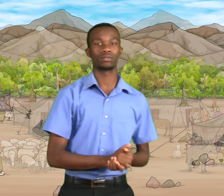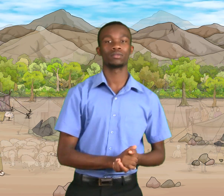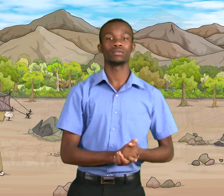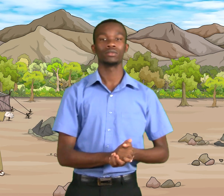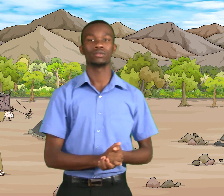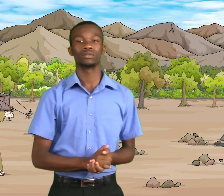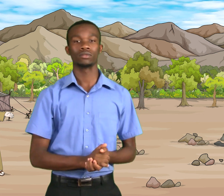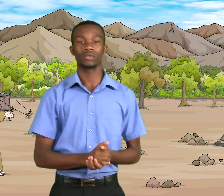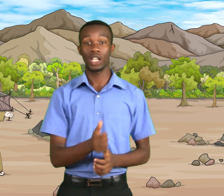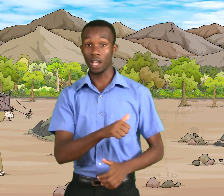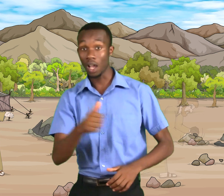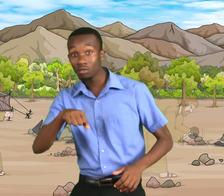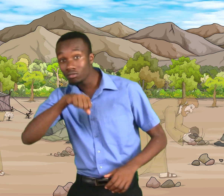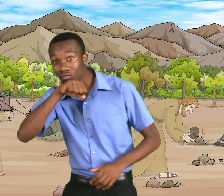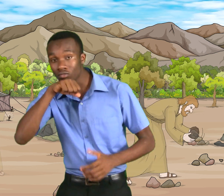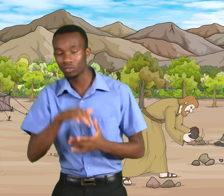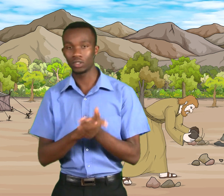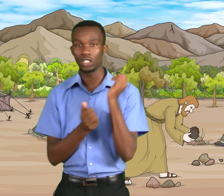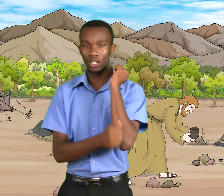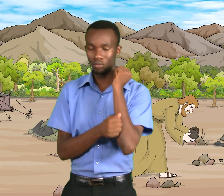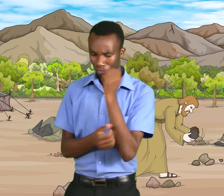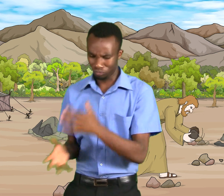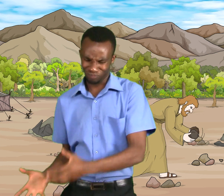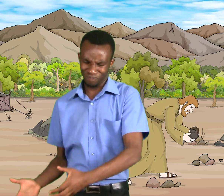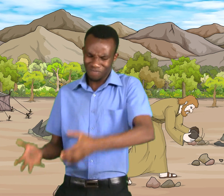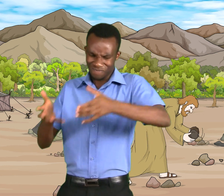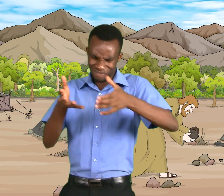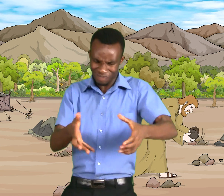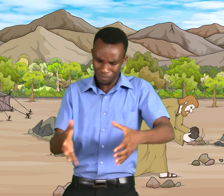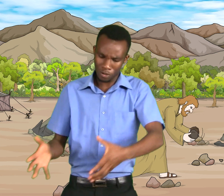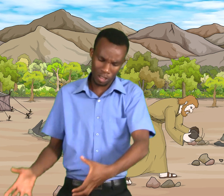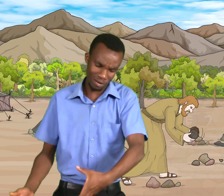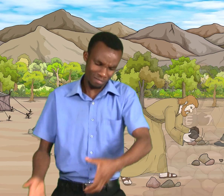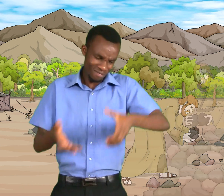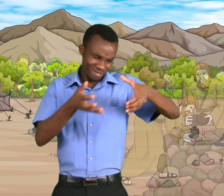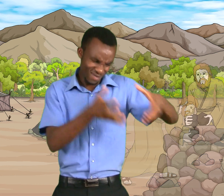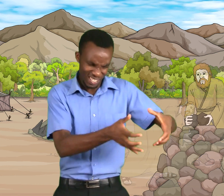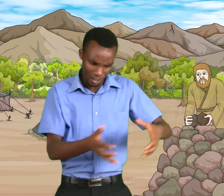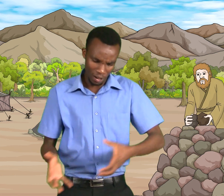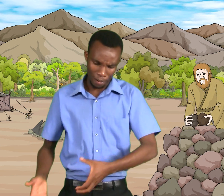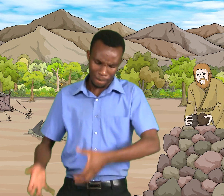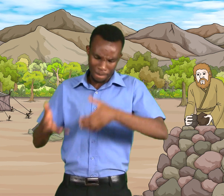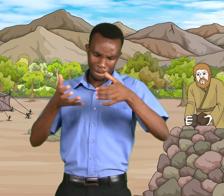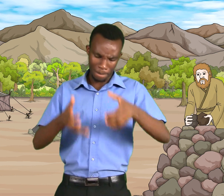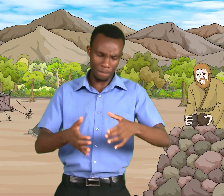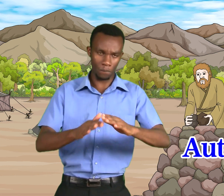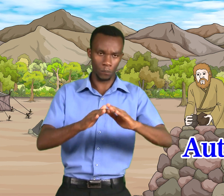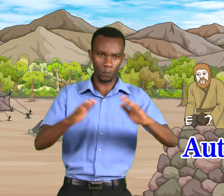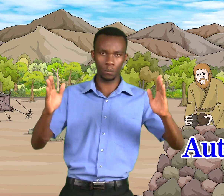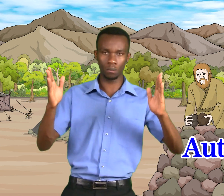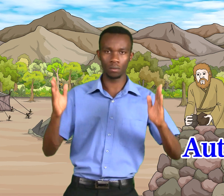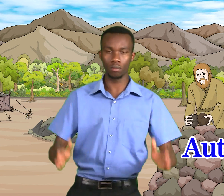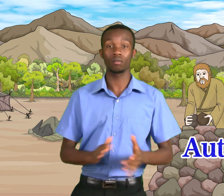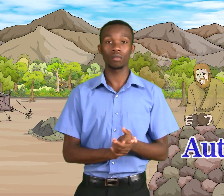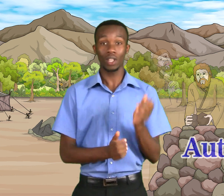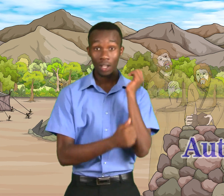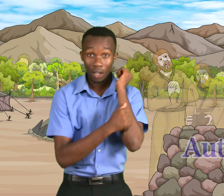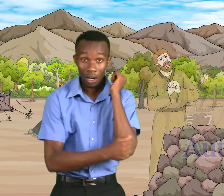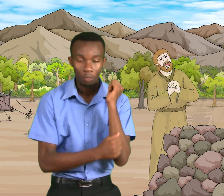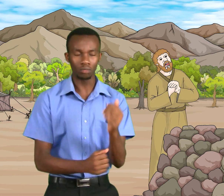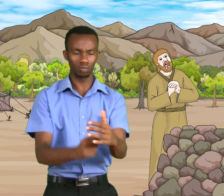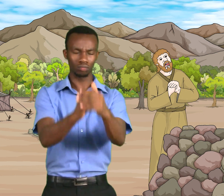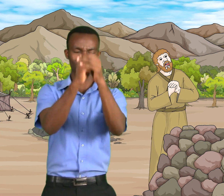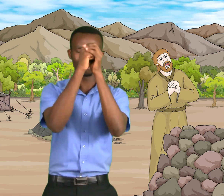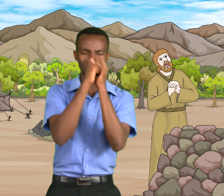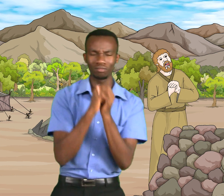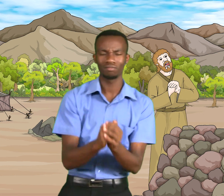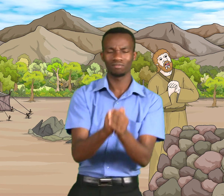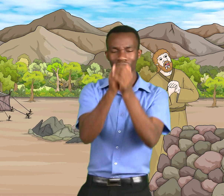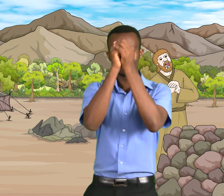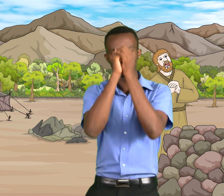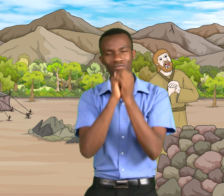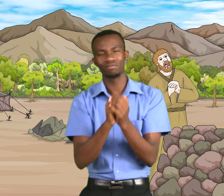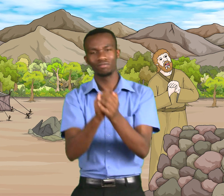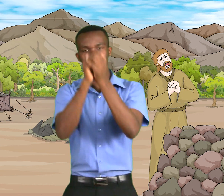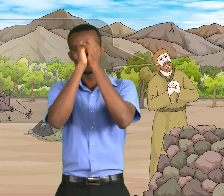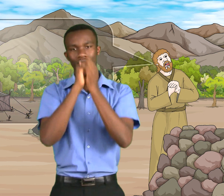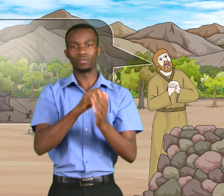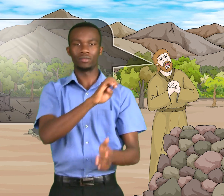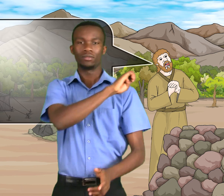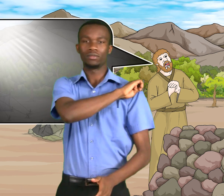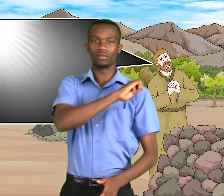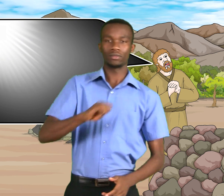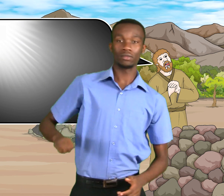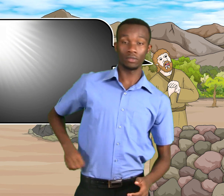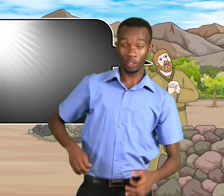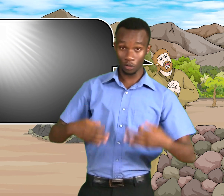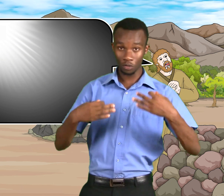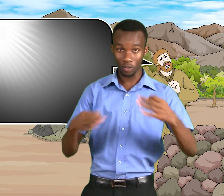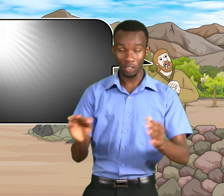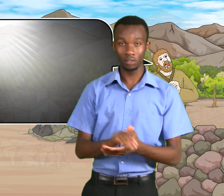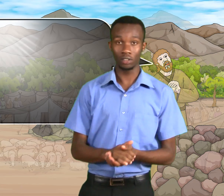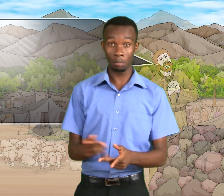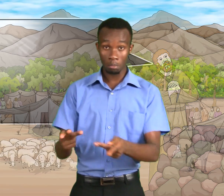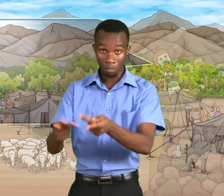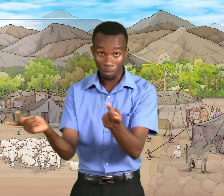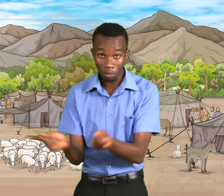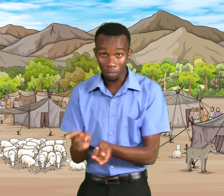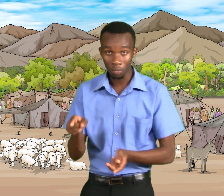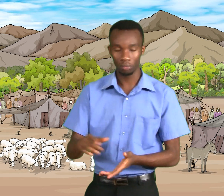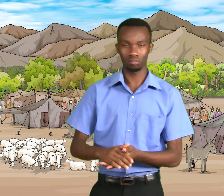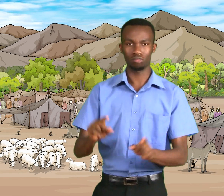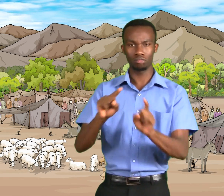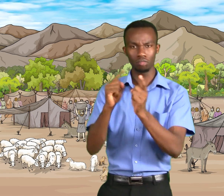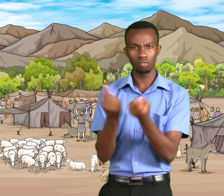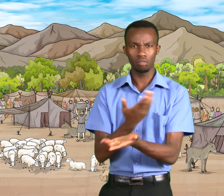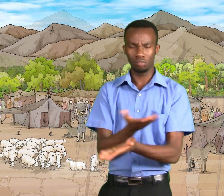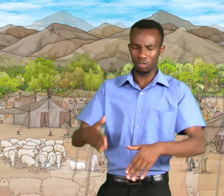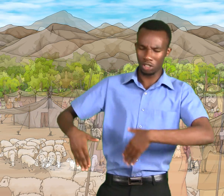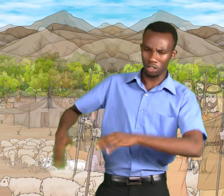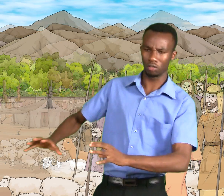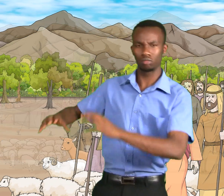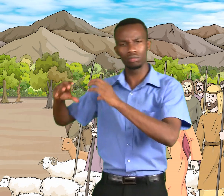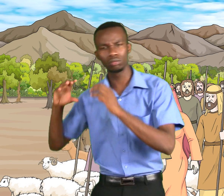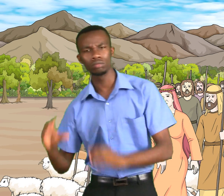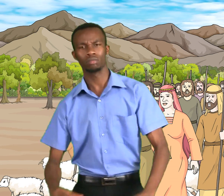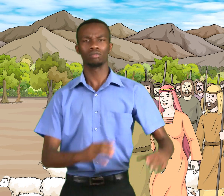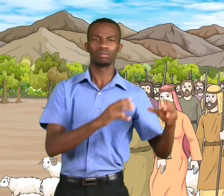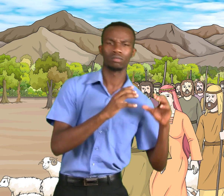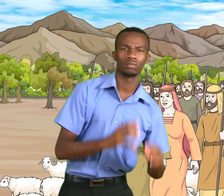There he built an altar to the LORD, and he called on the name of the LORD.